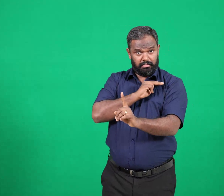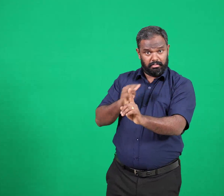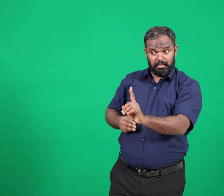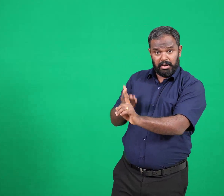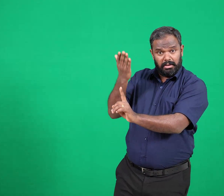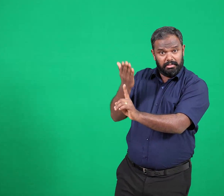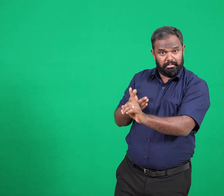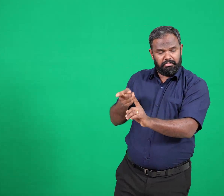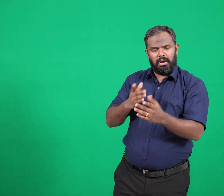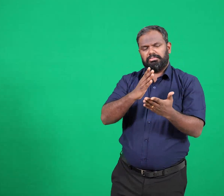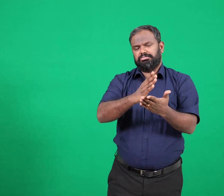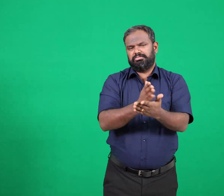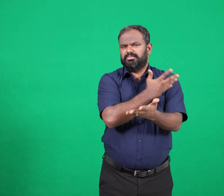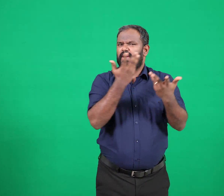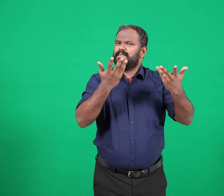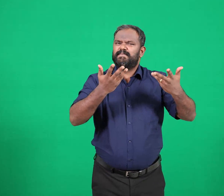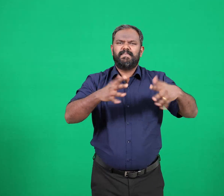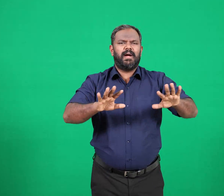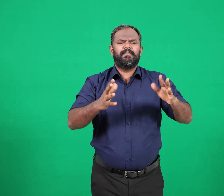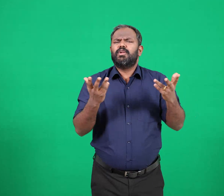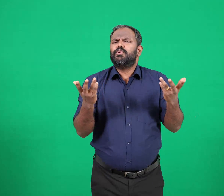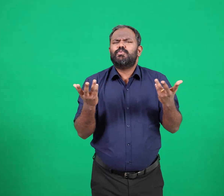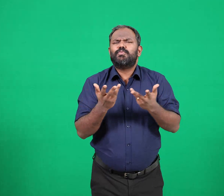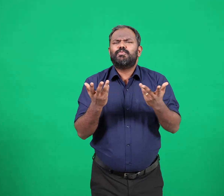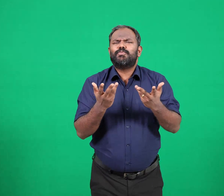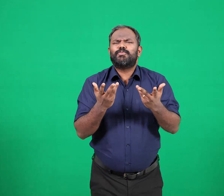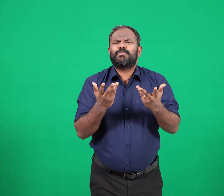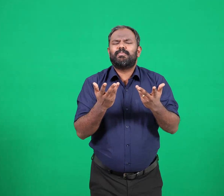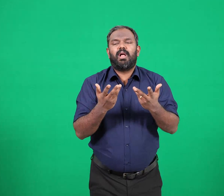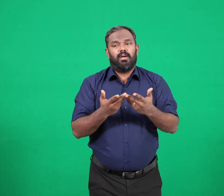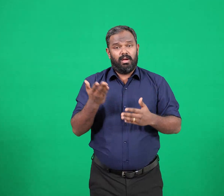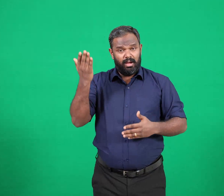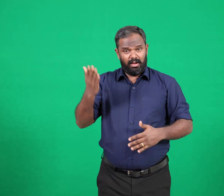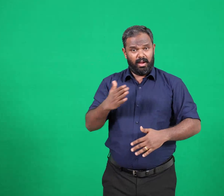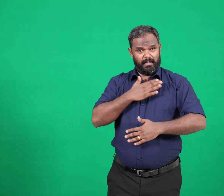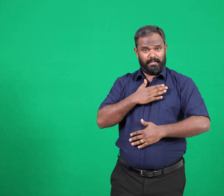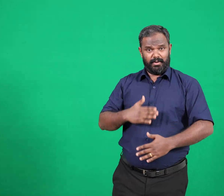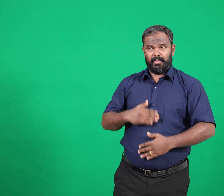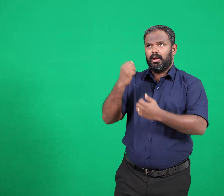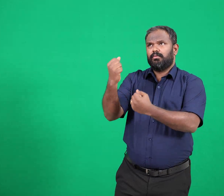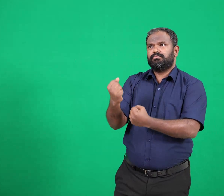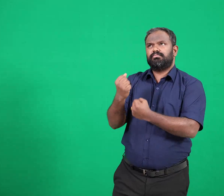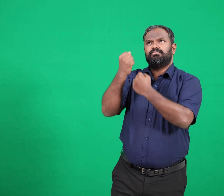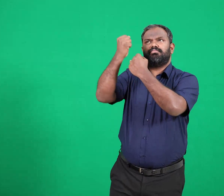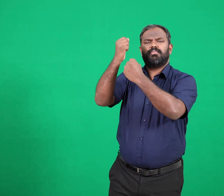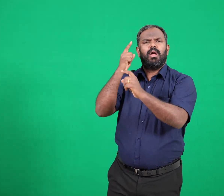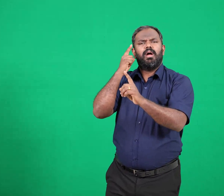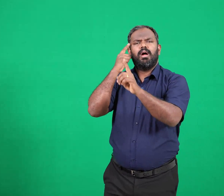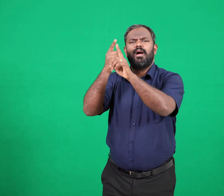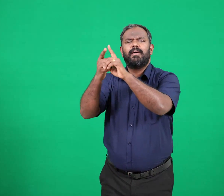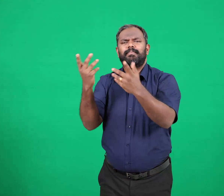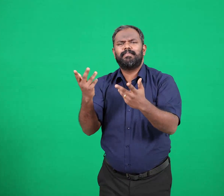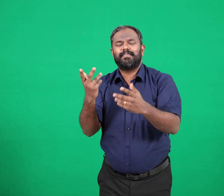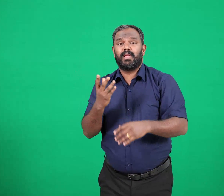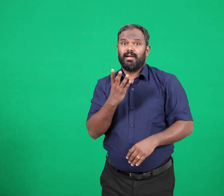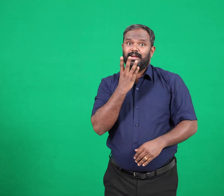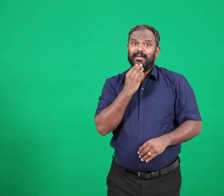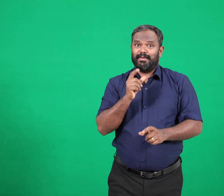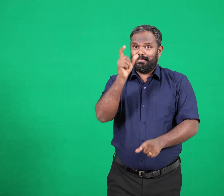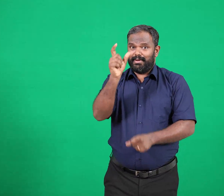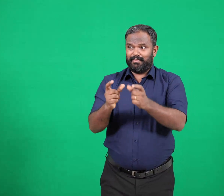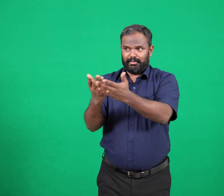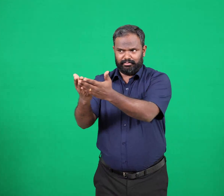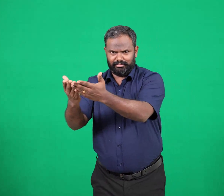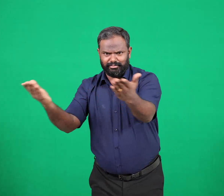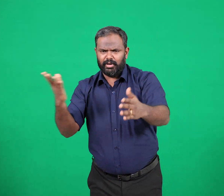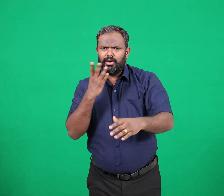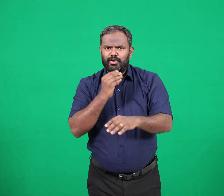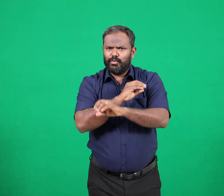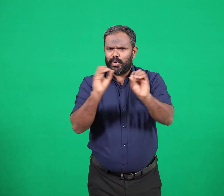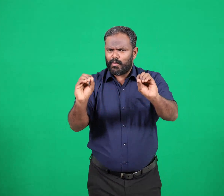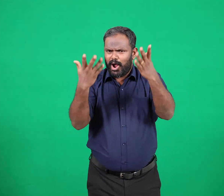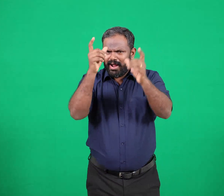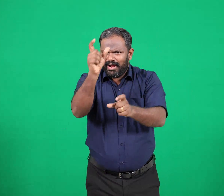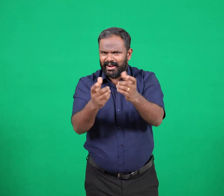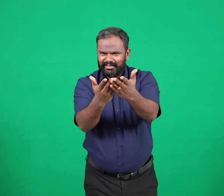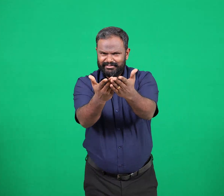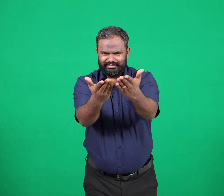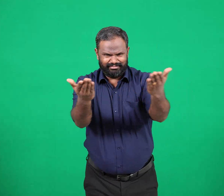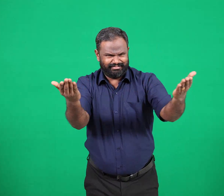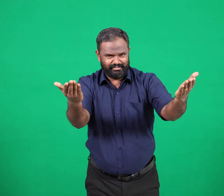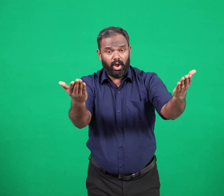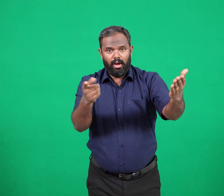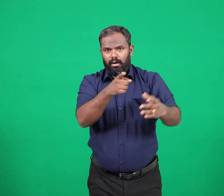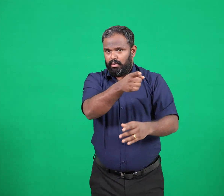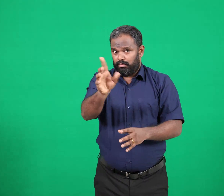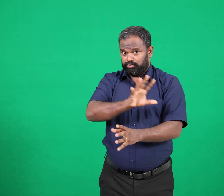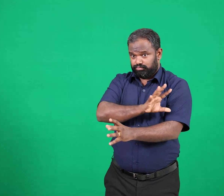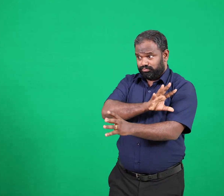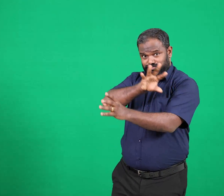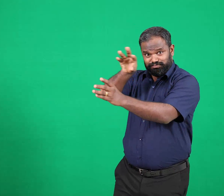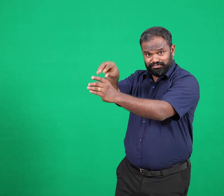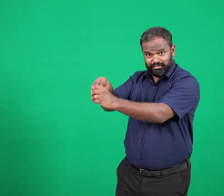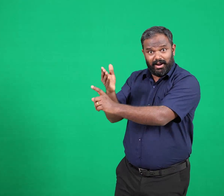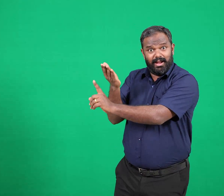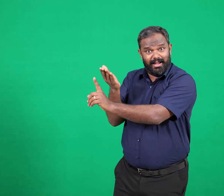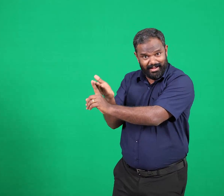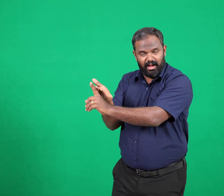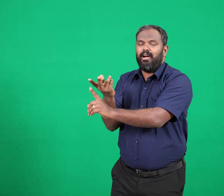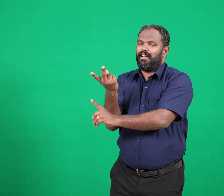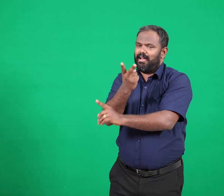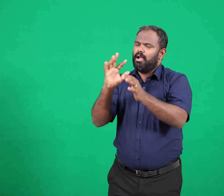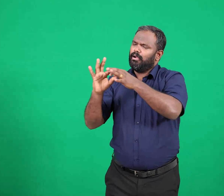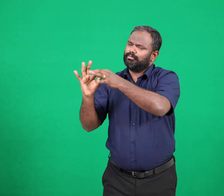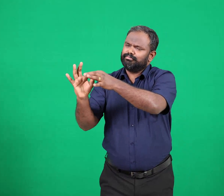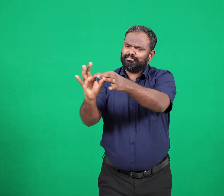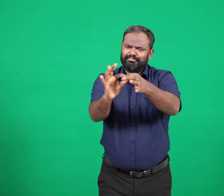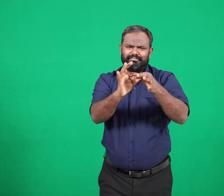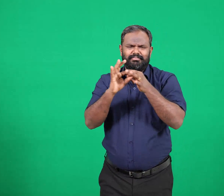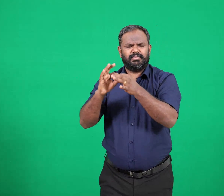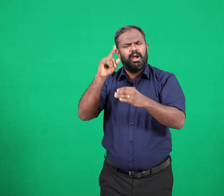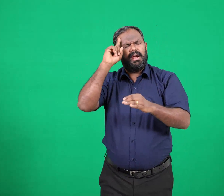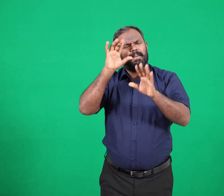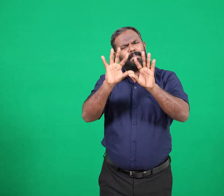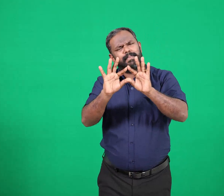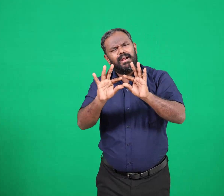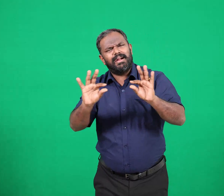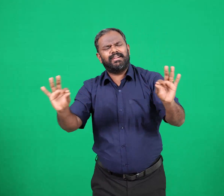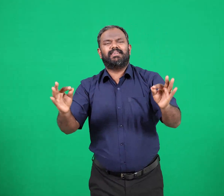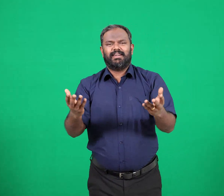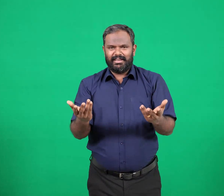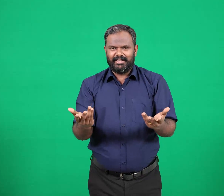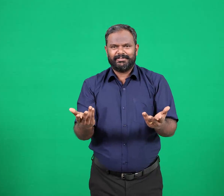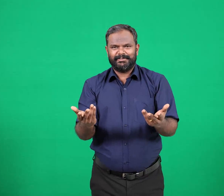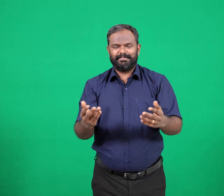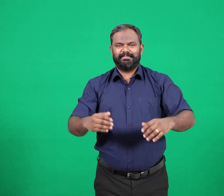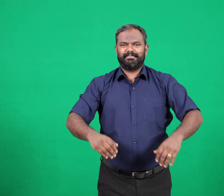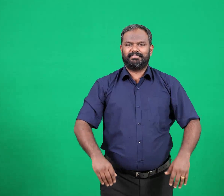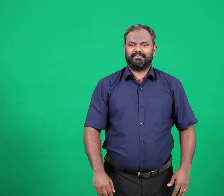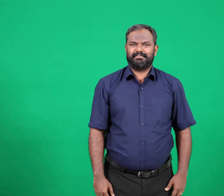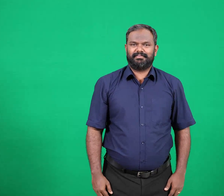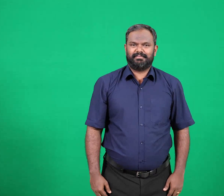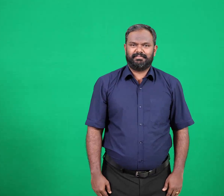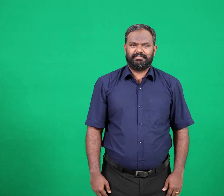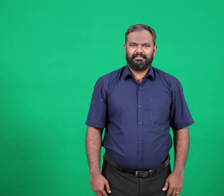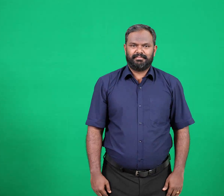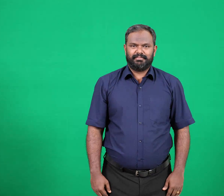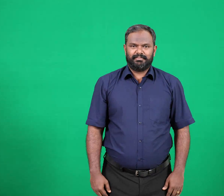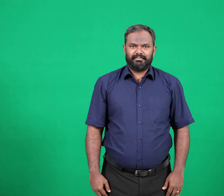He did this to create in Himself one new man out of the two, thus making peace